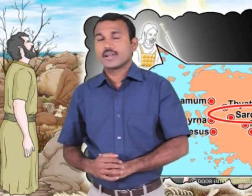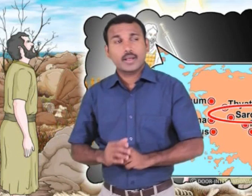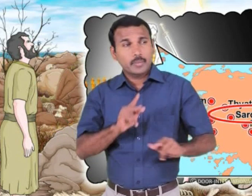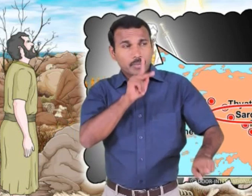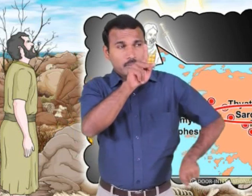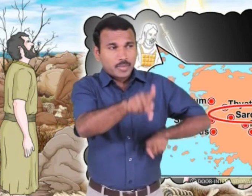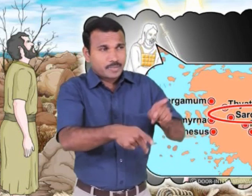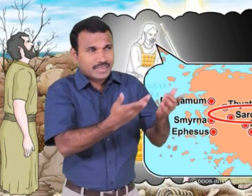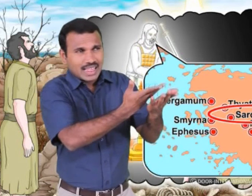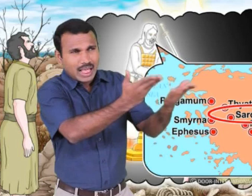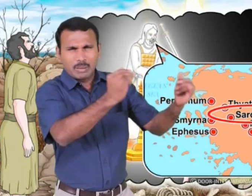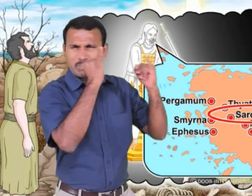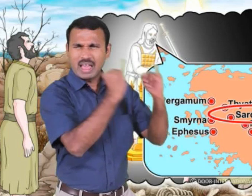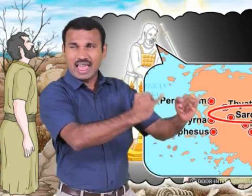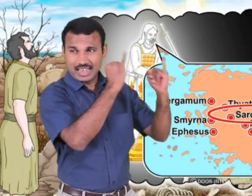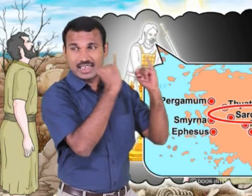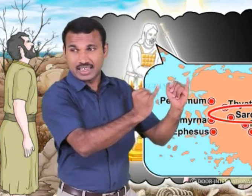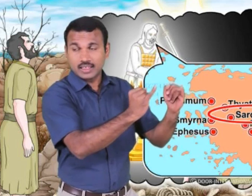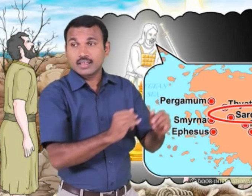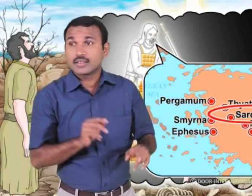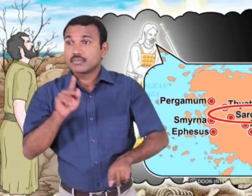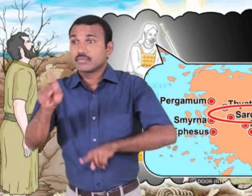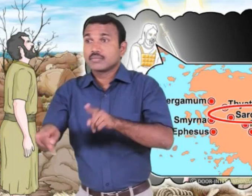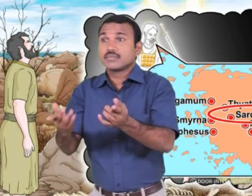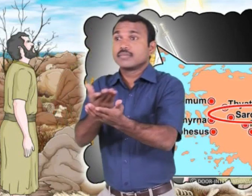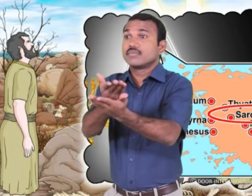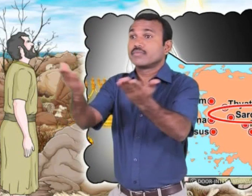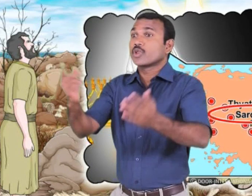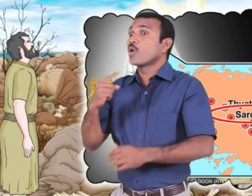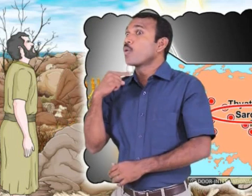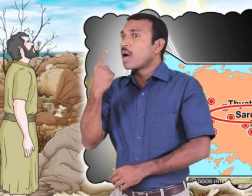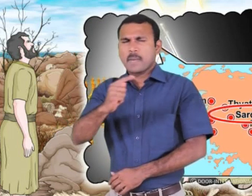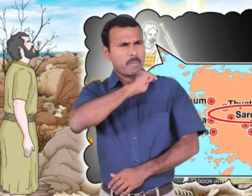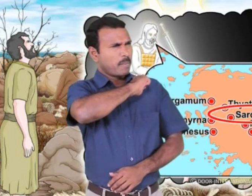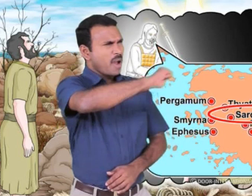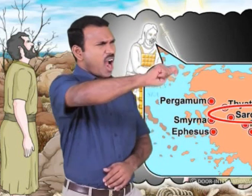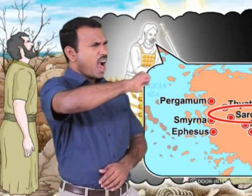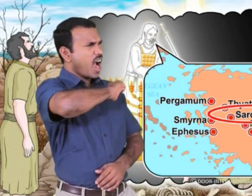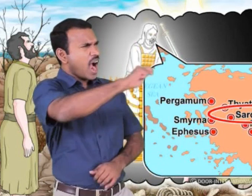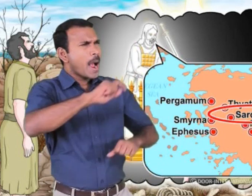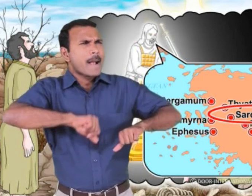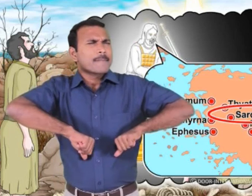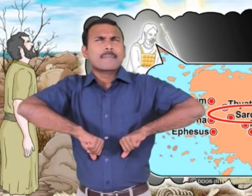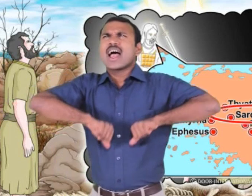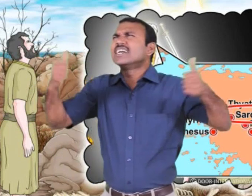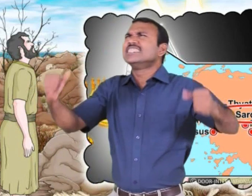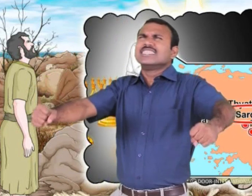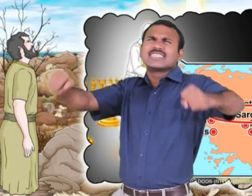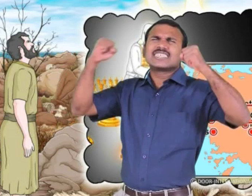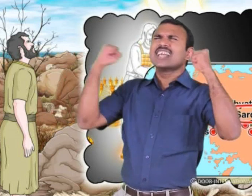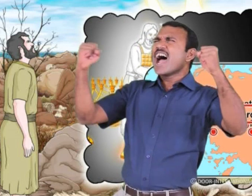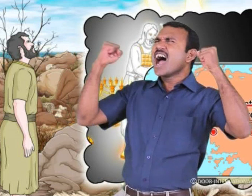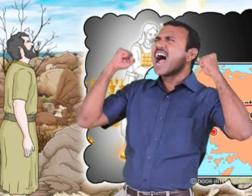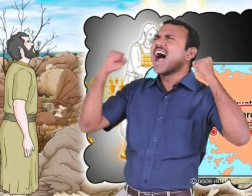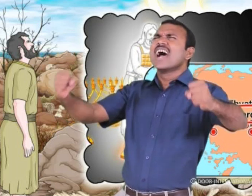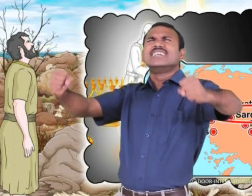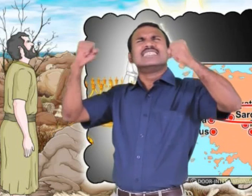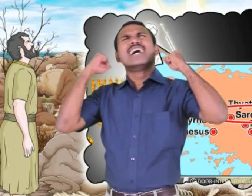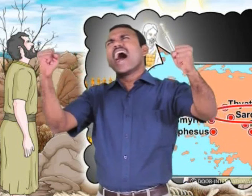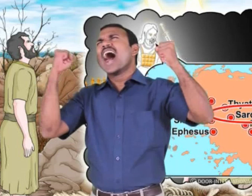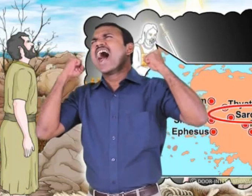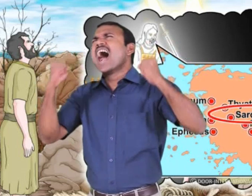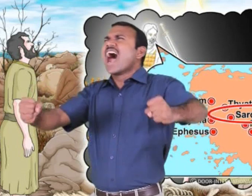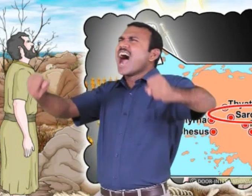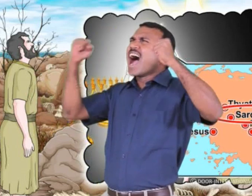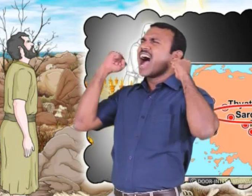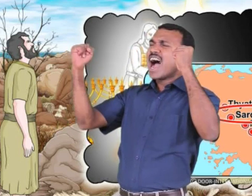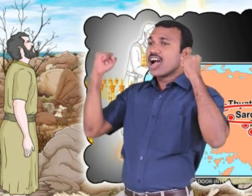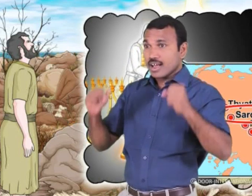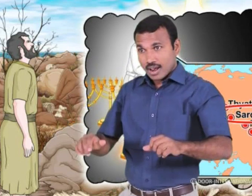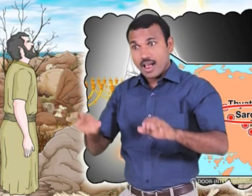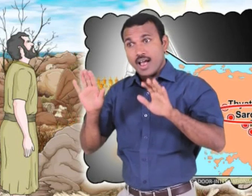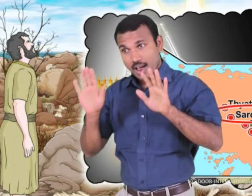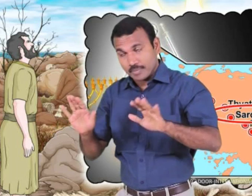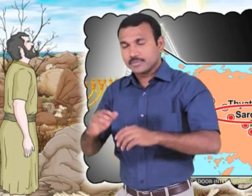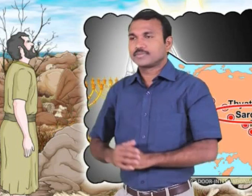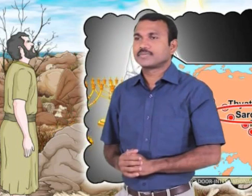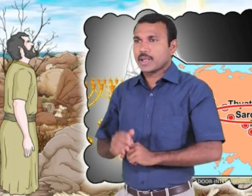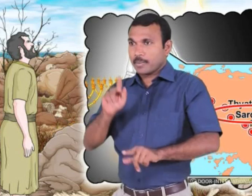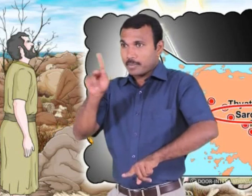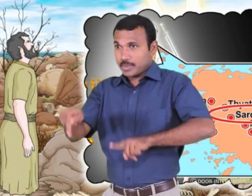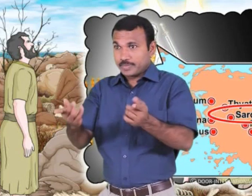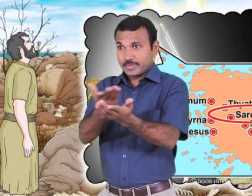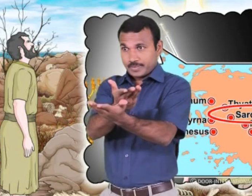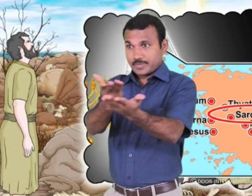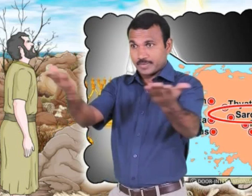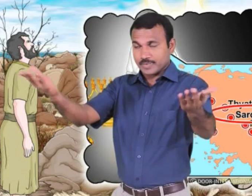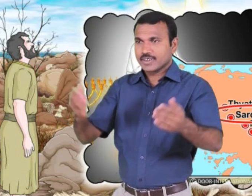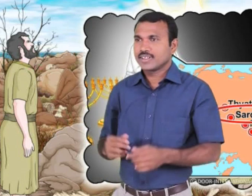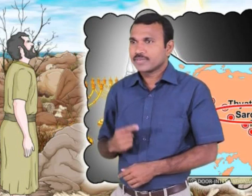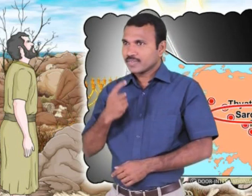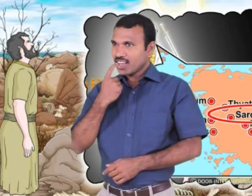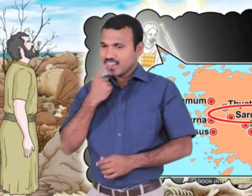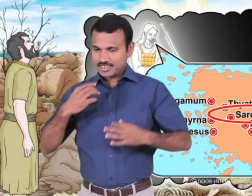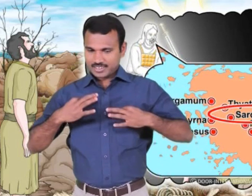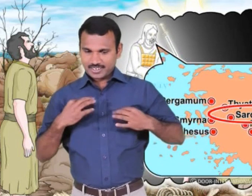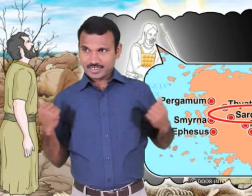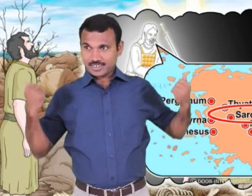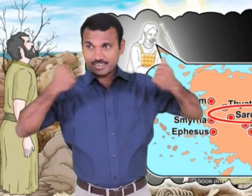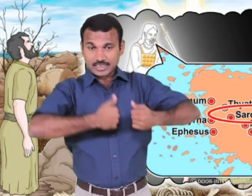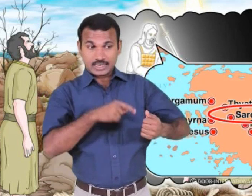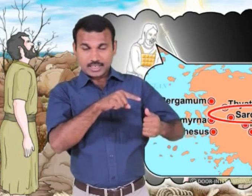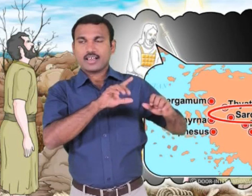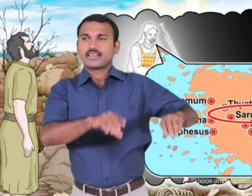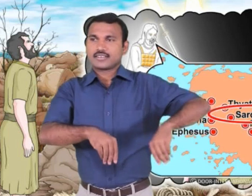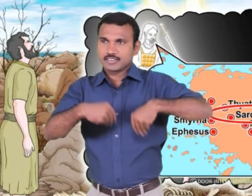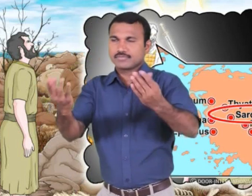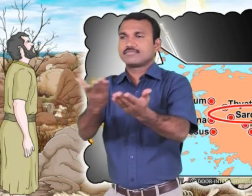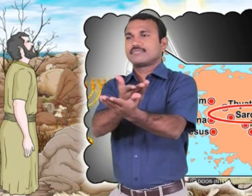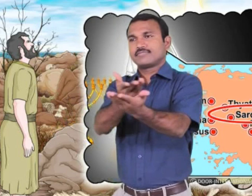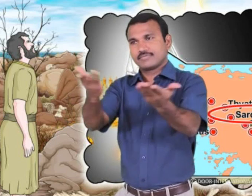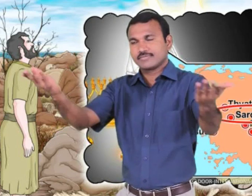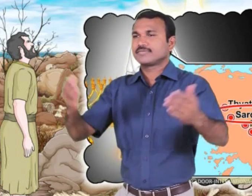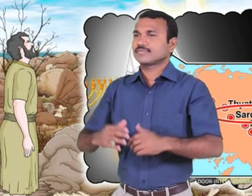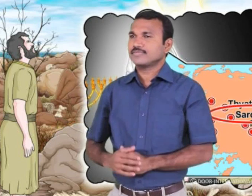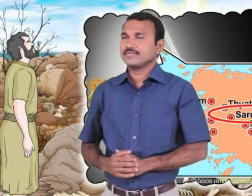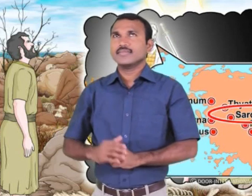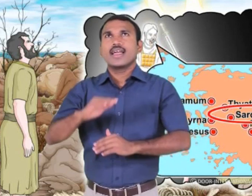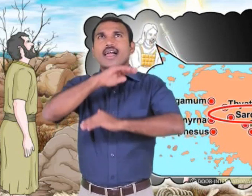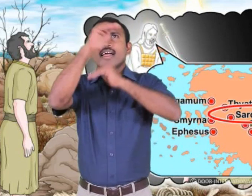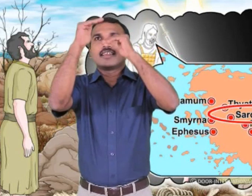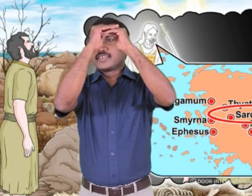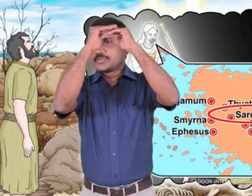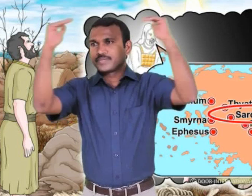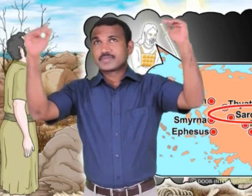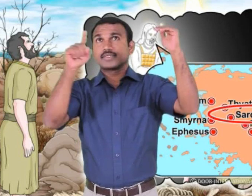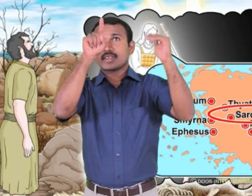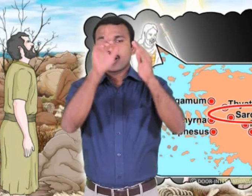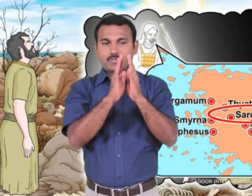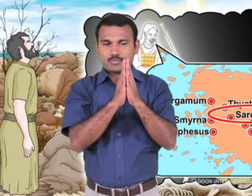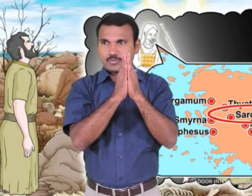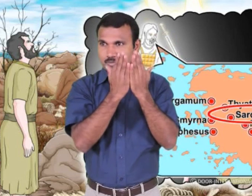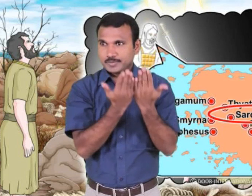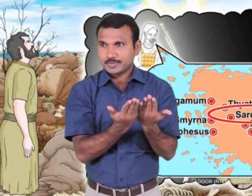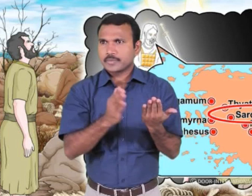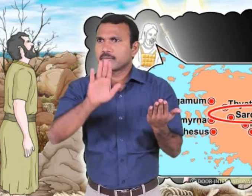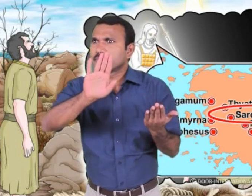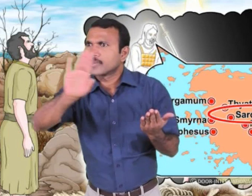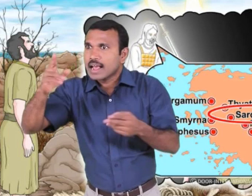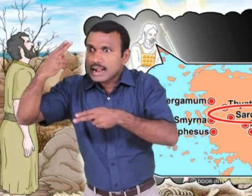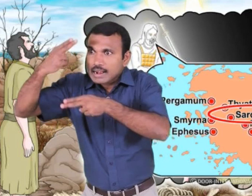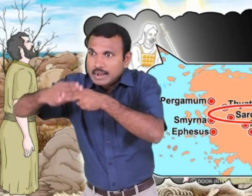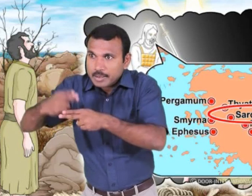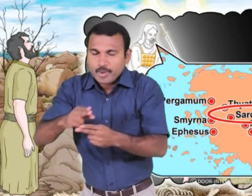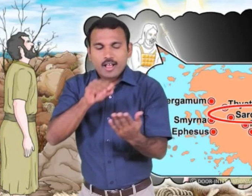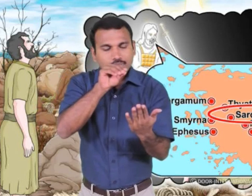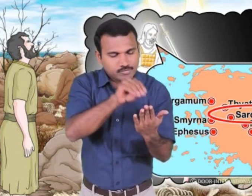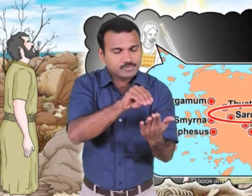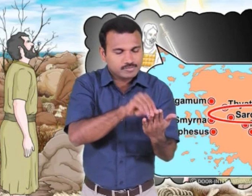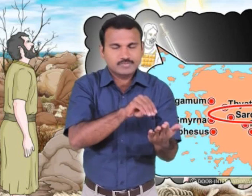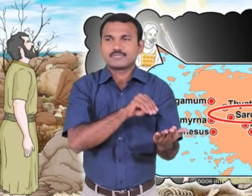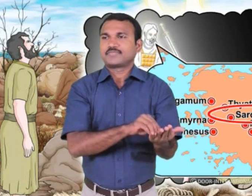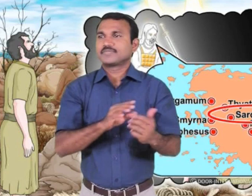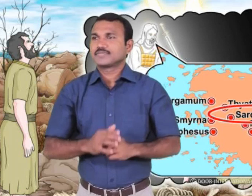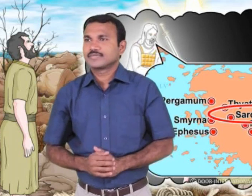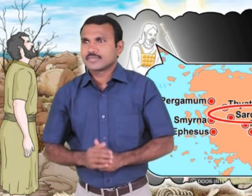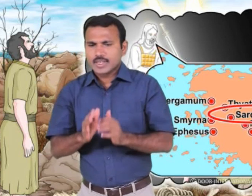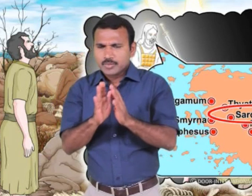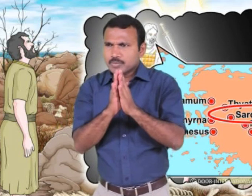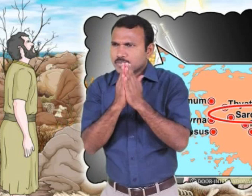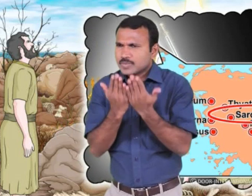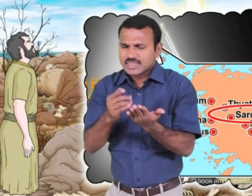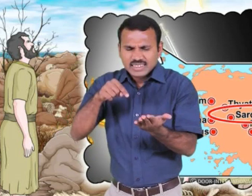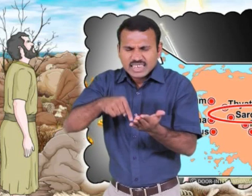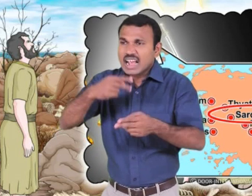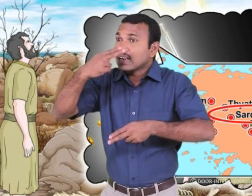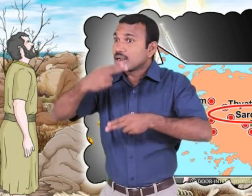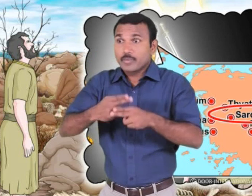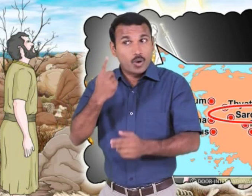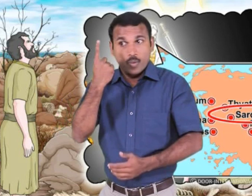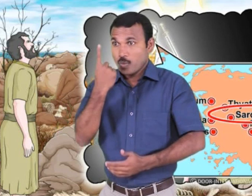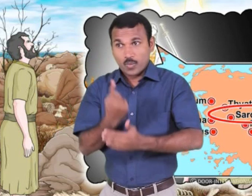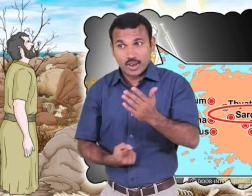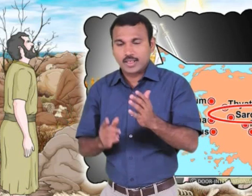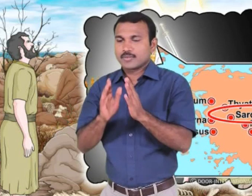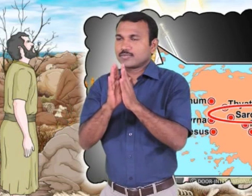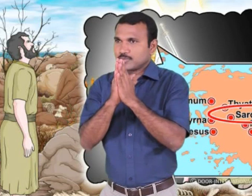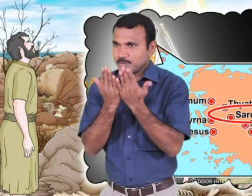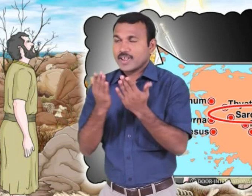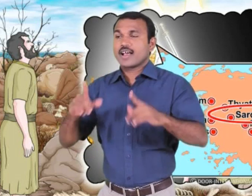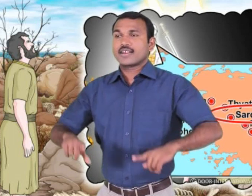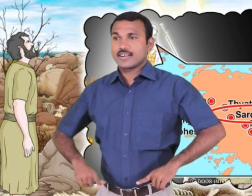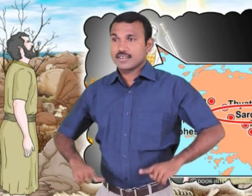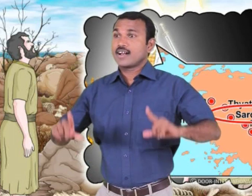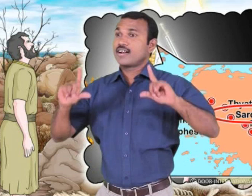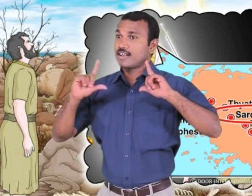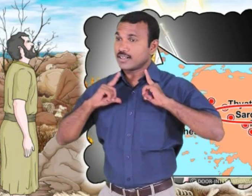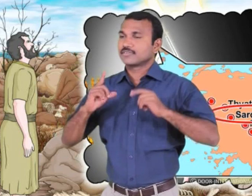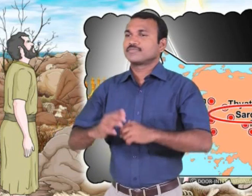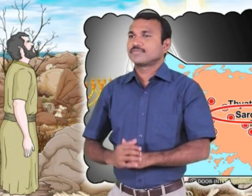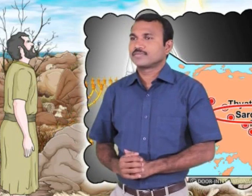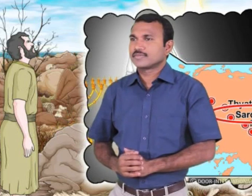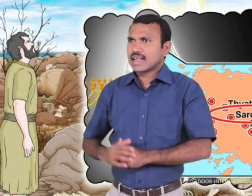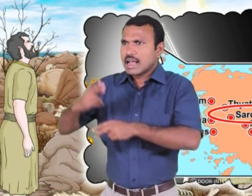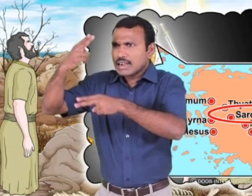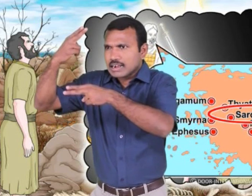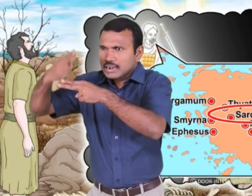Like them, he who overcomes will be dressed in white.